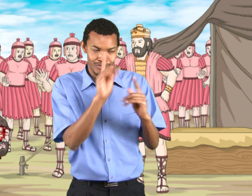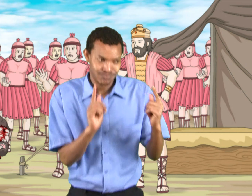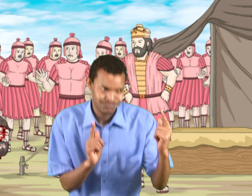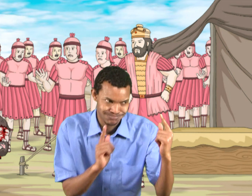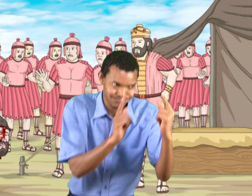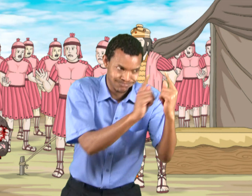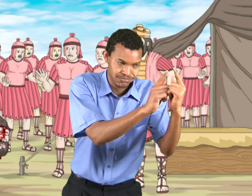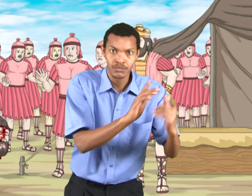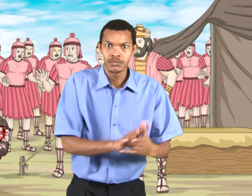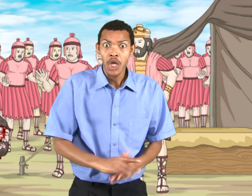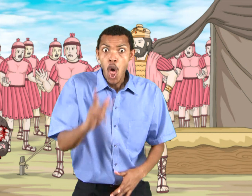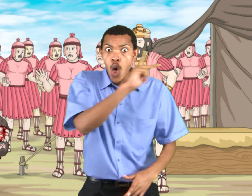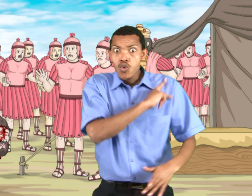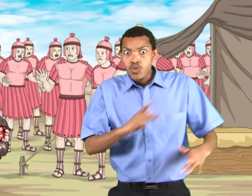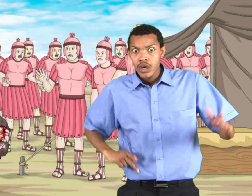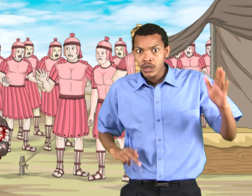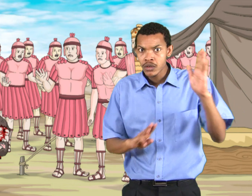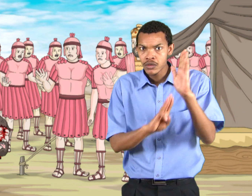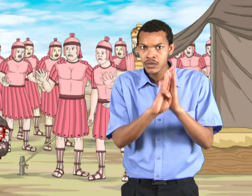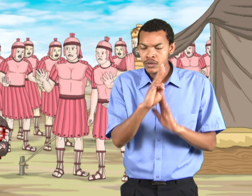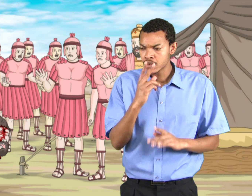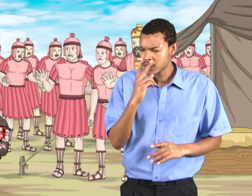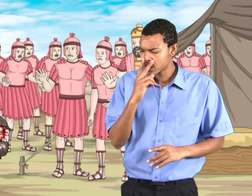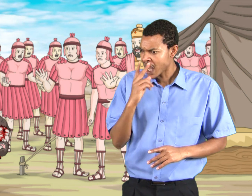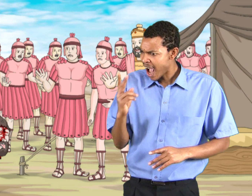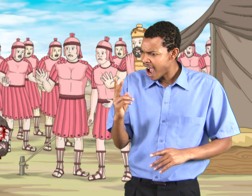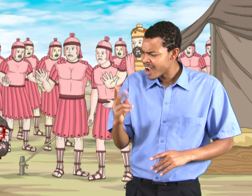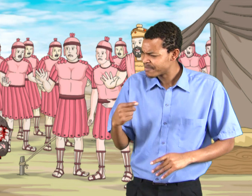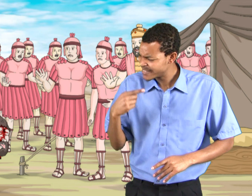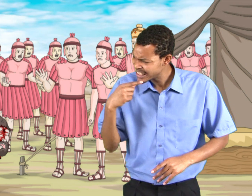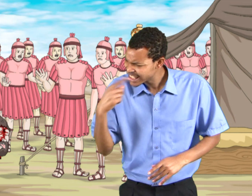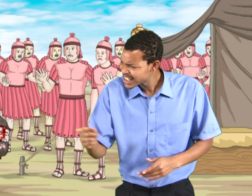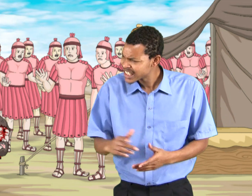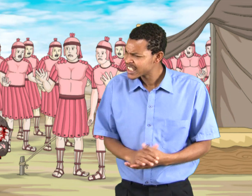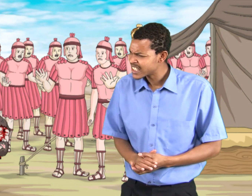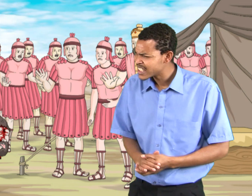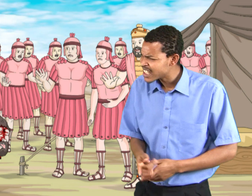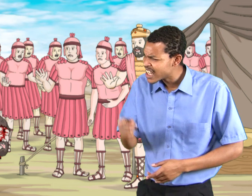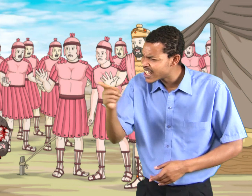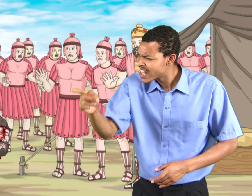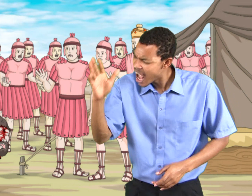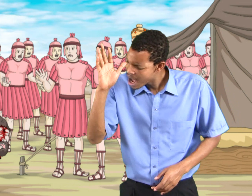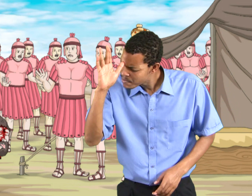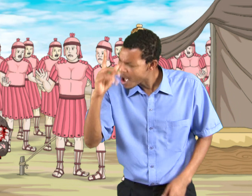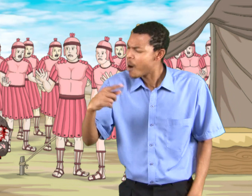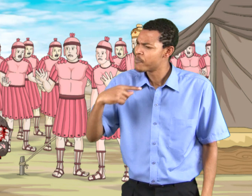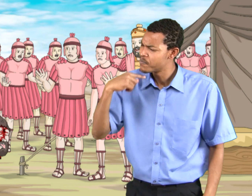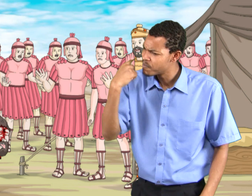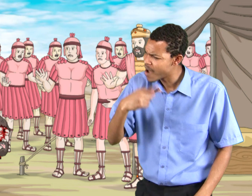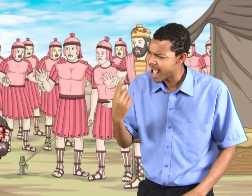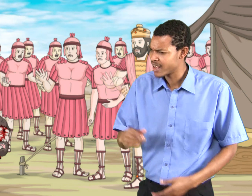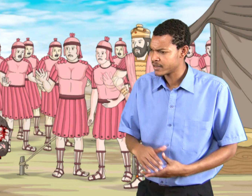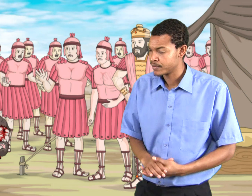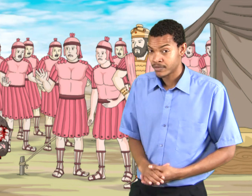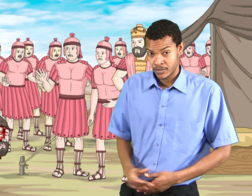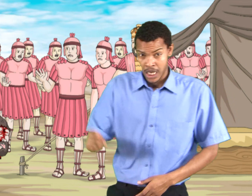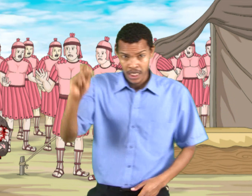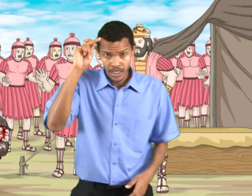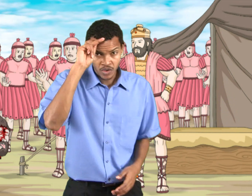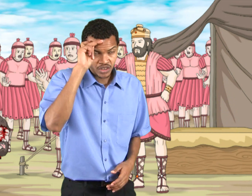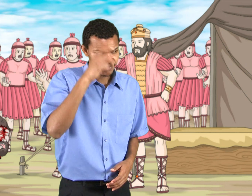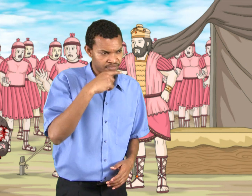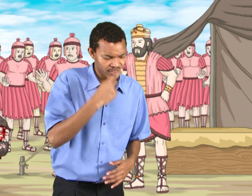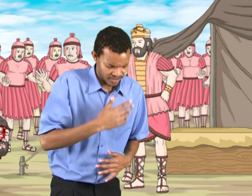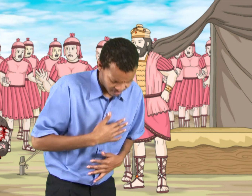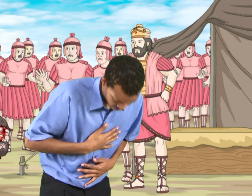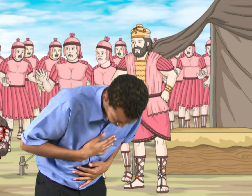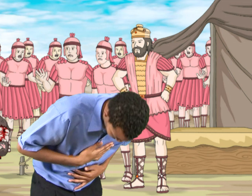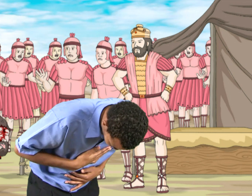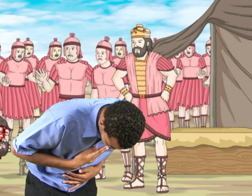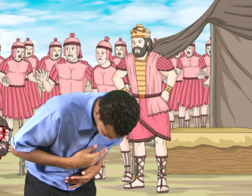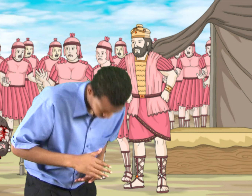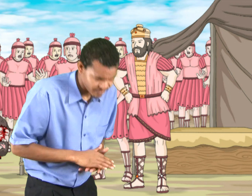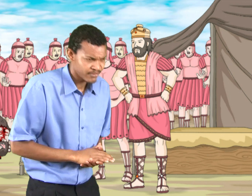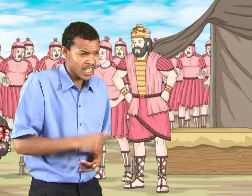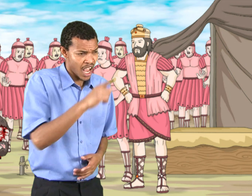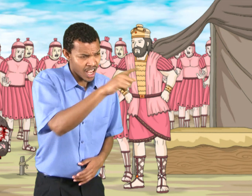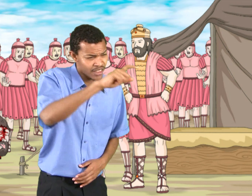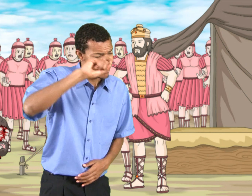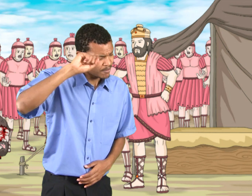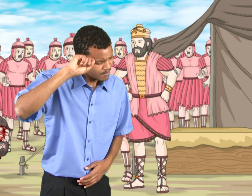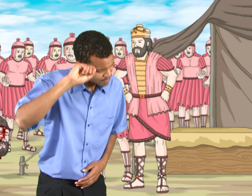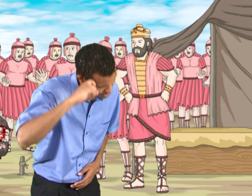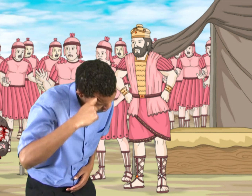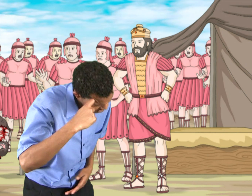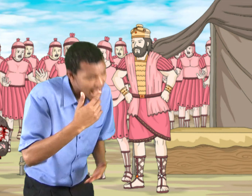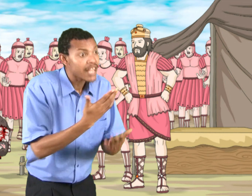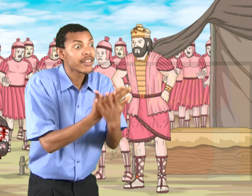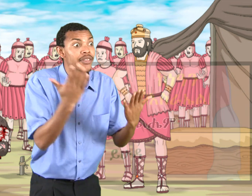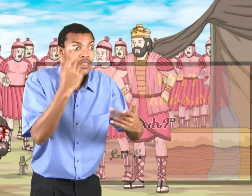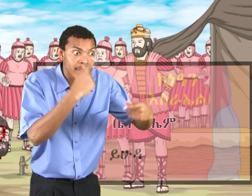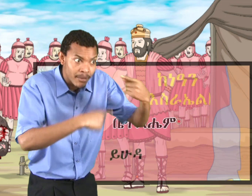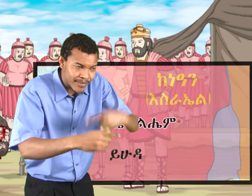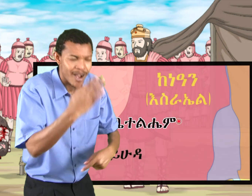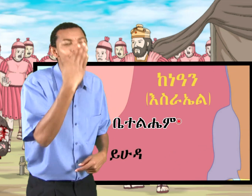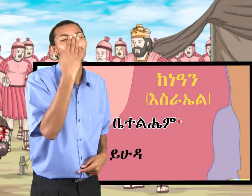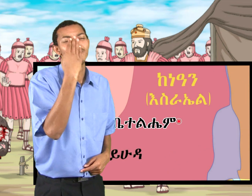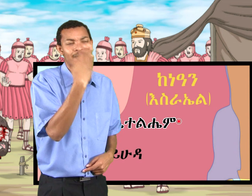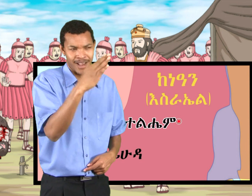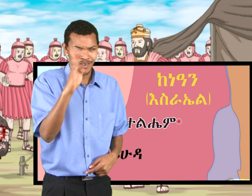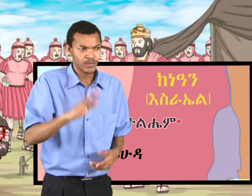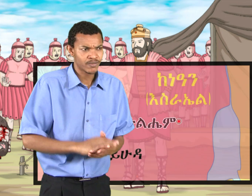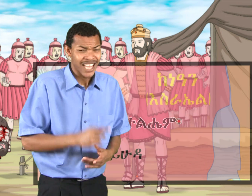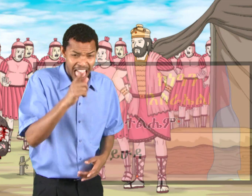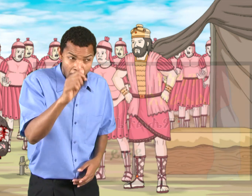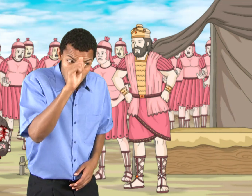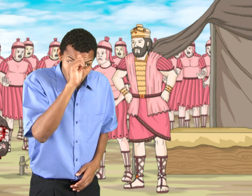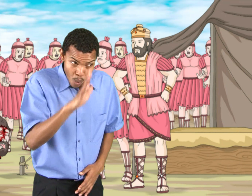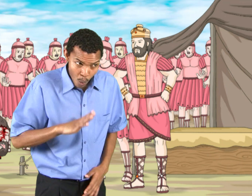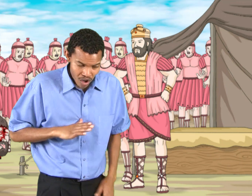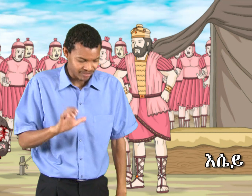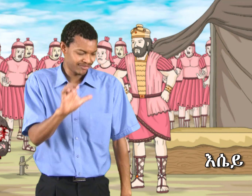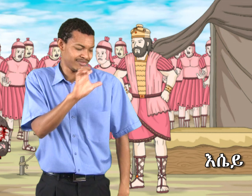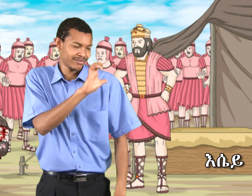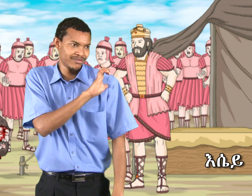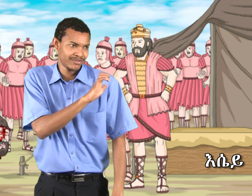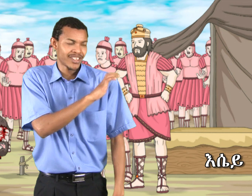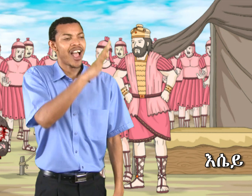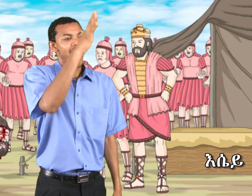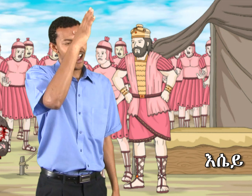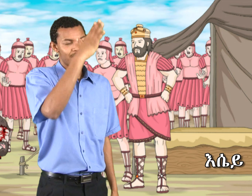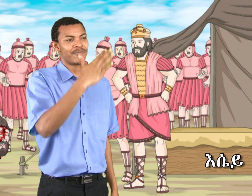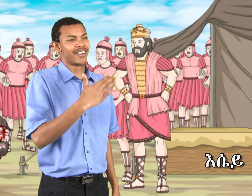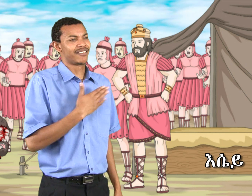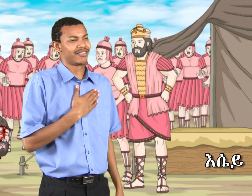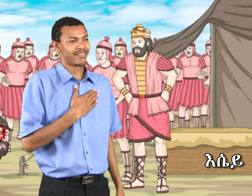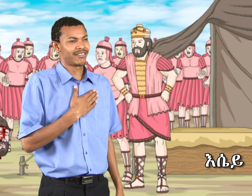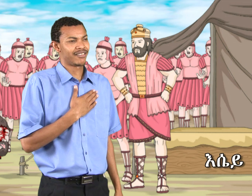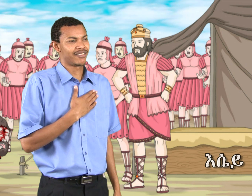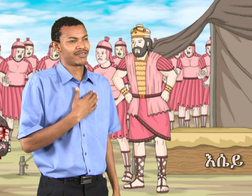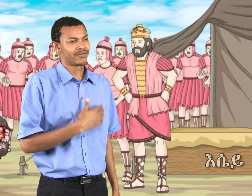“Whose son are you, young man?” asked Saul.